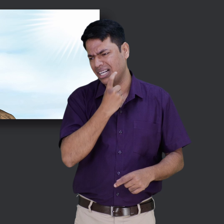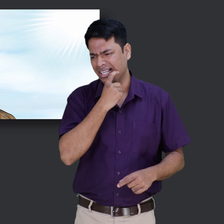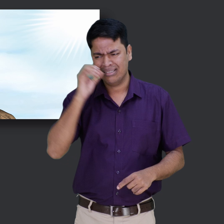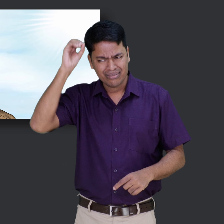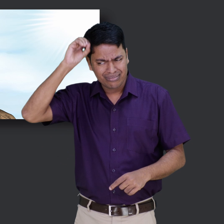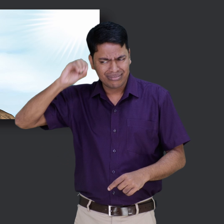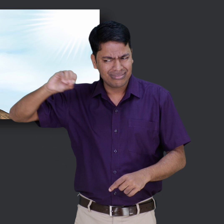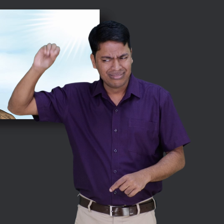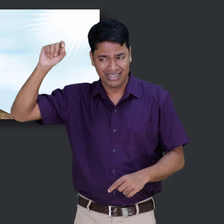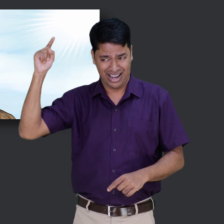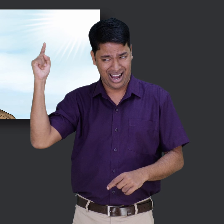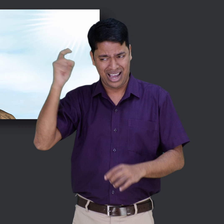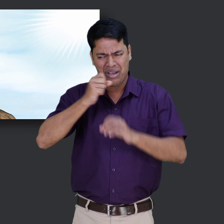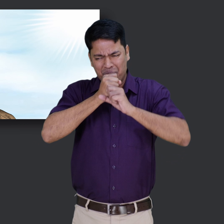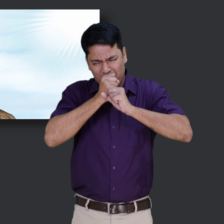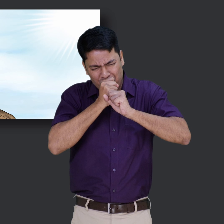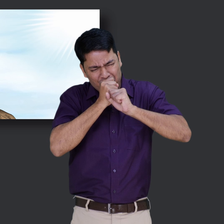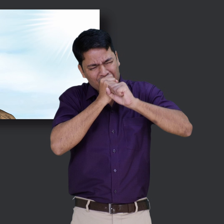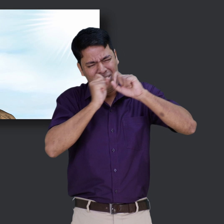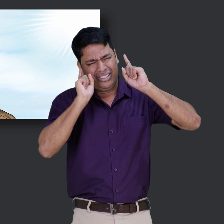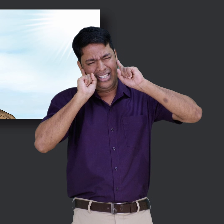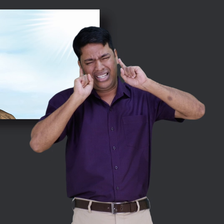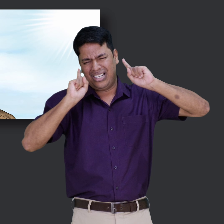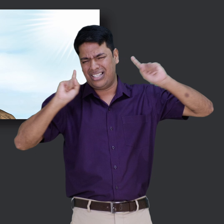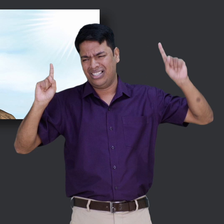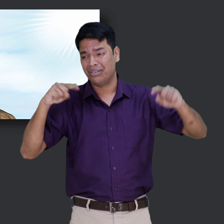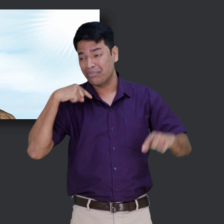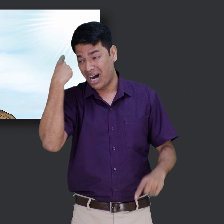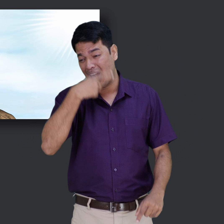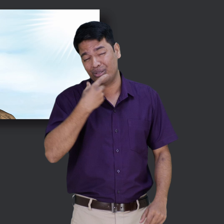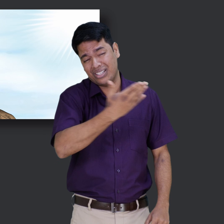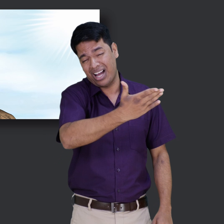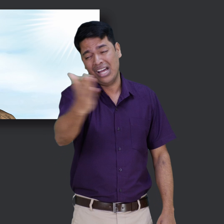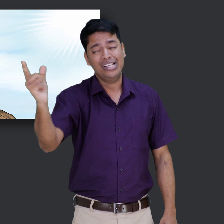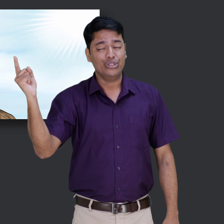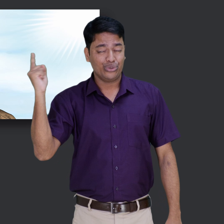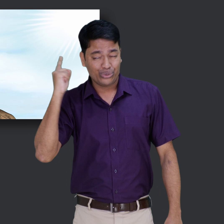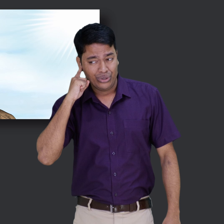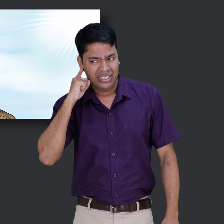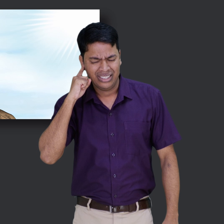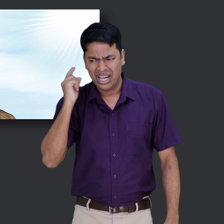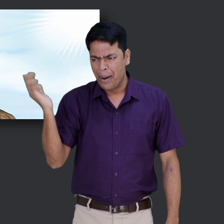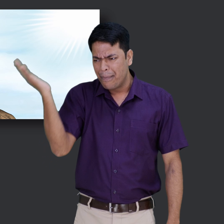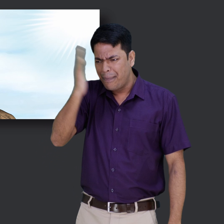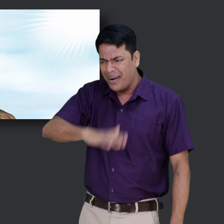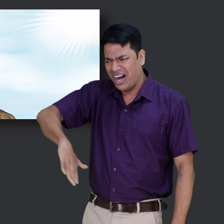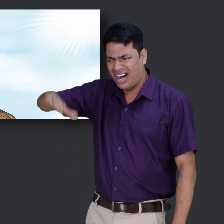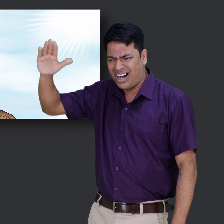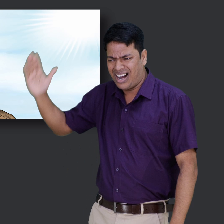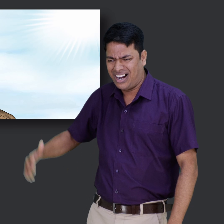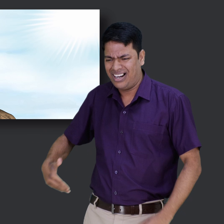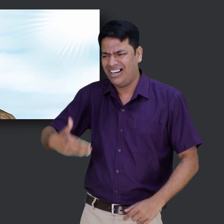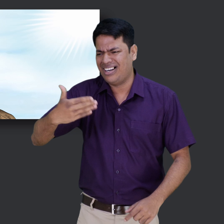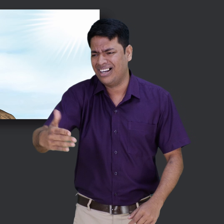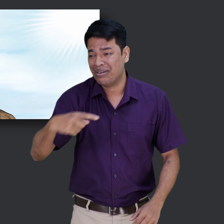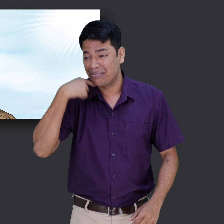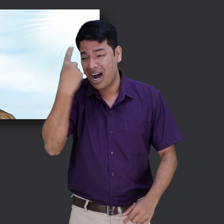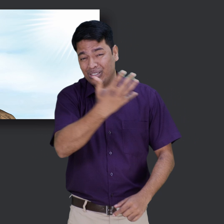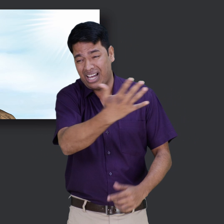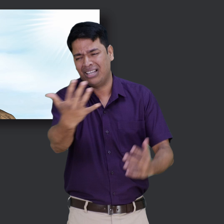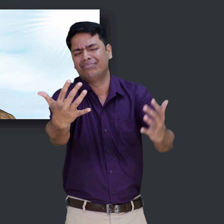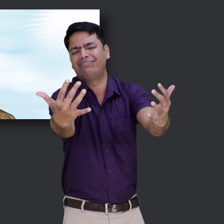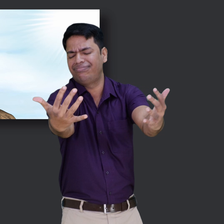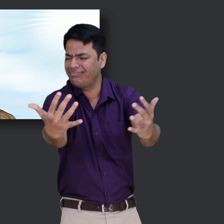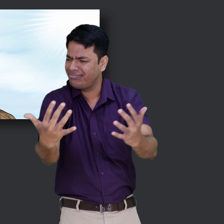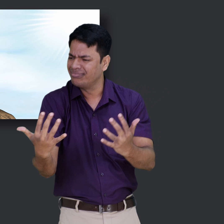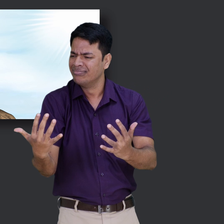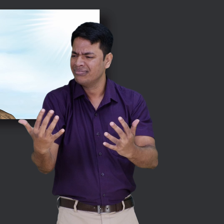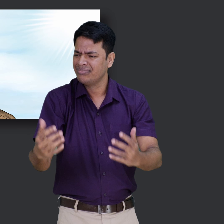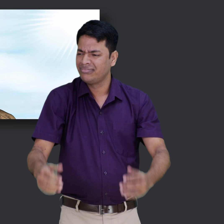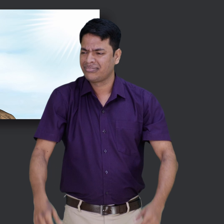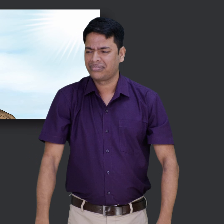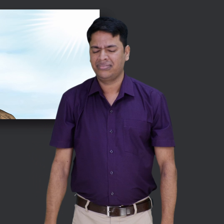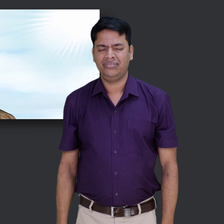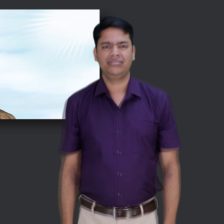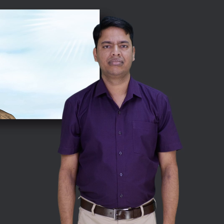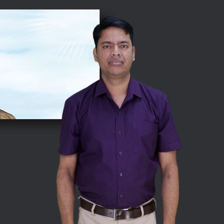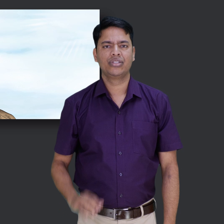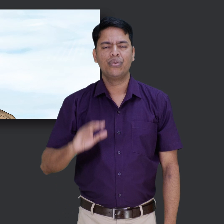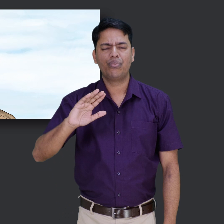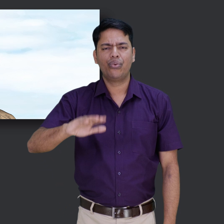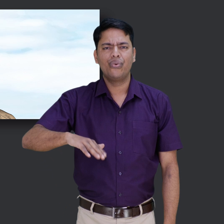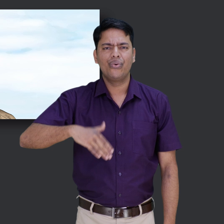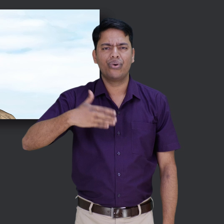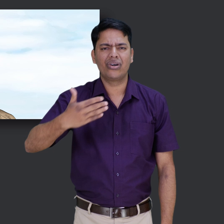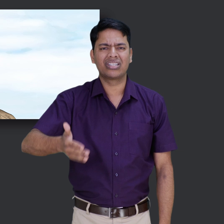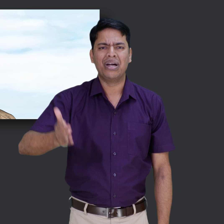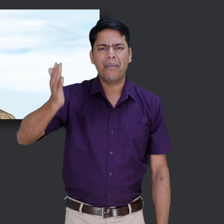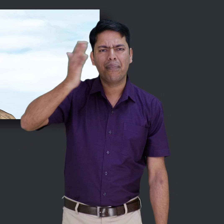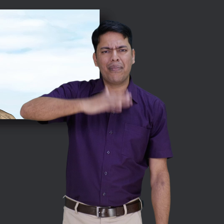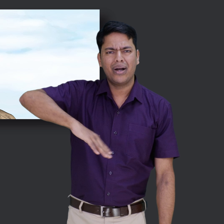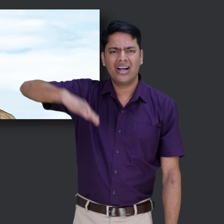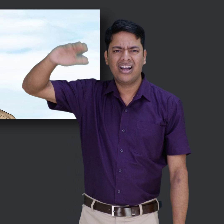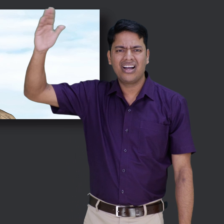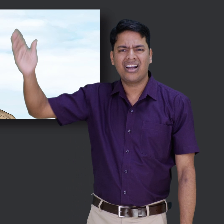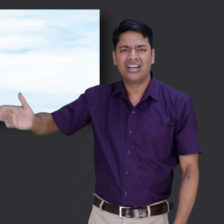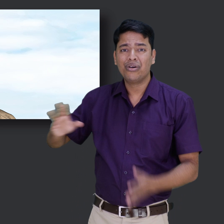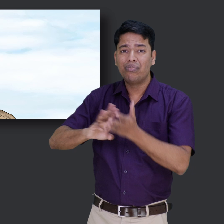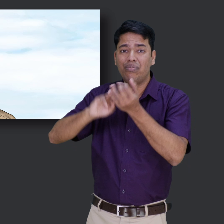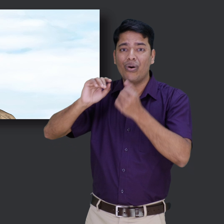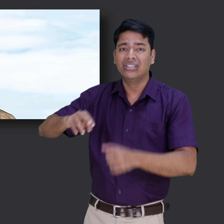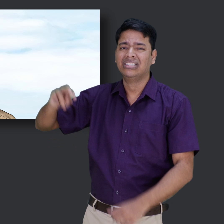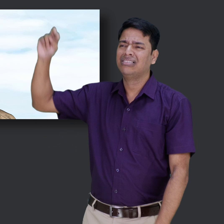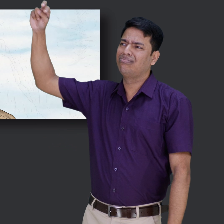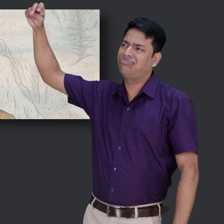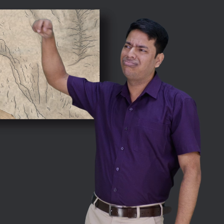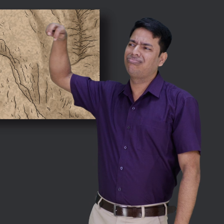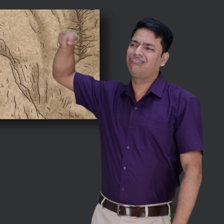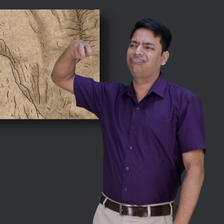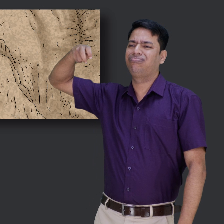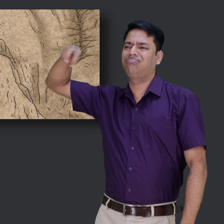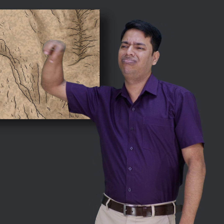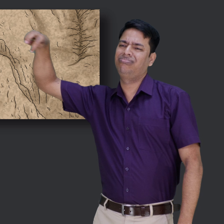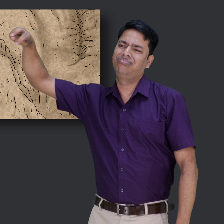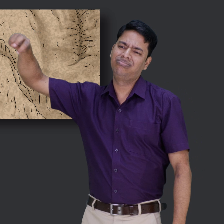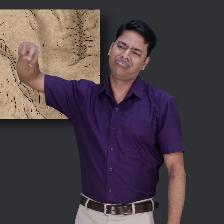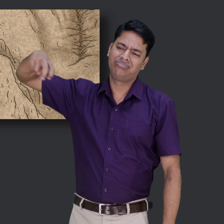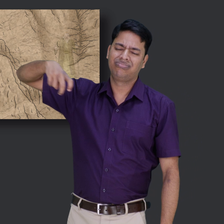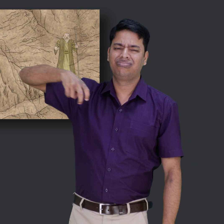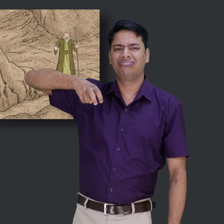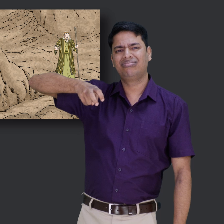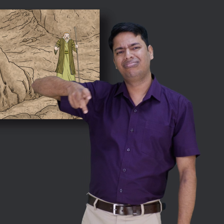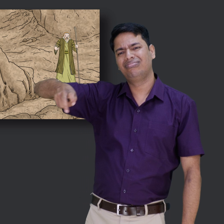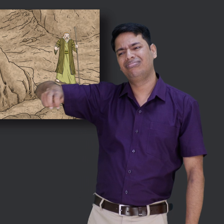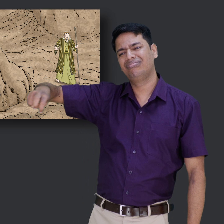Only when the ram’s horn sounds a long blast may they approach the mountain.”